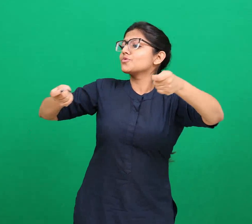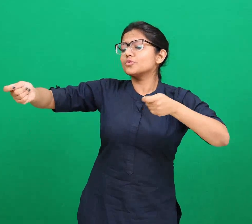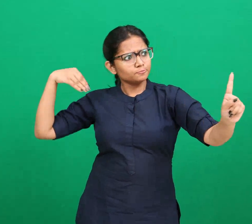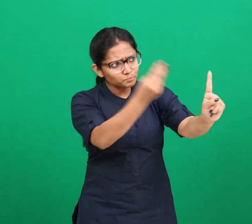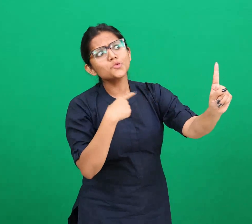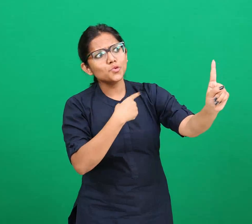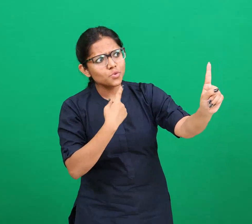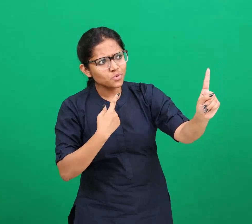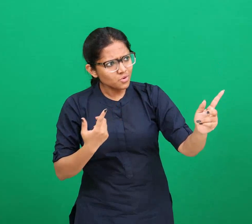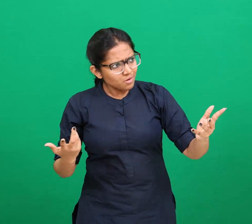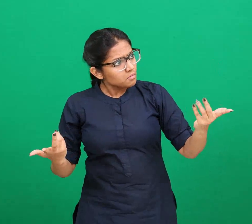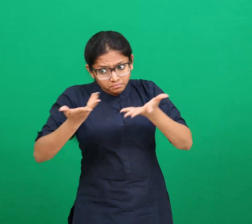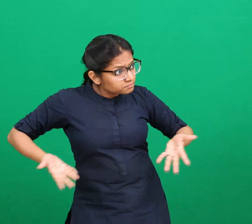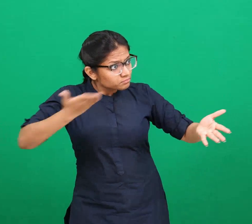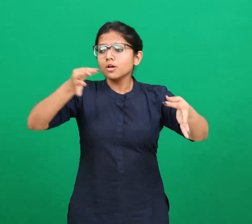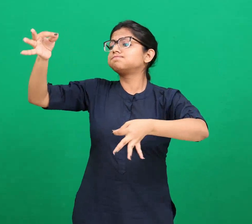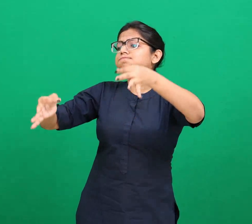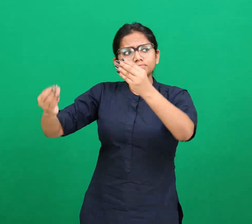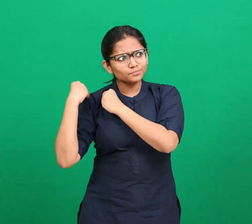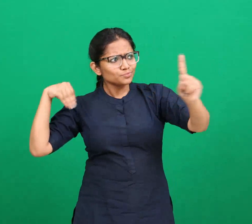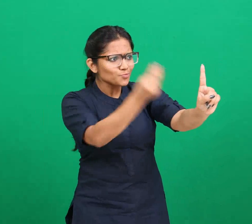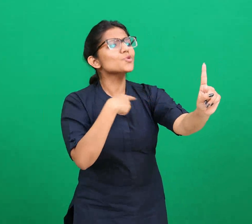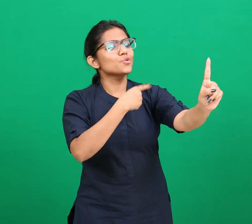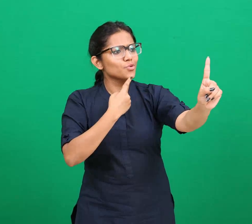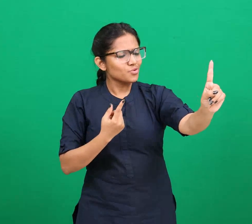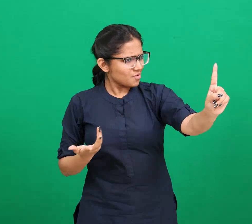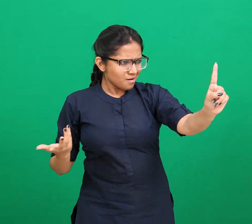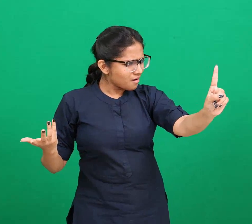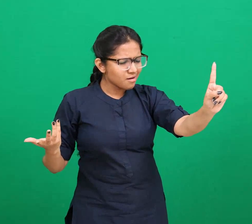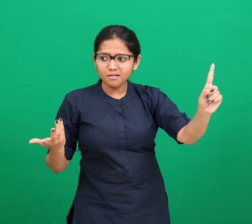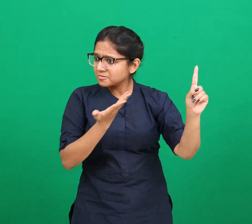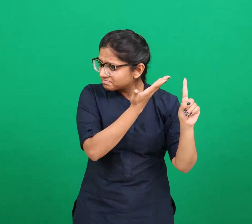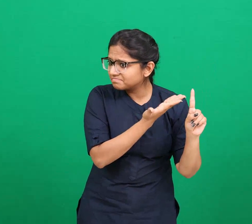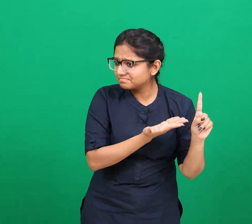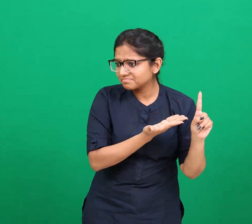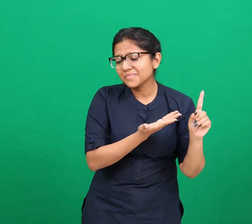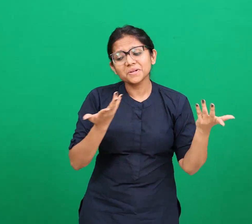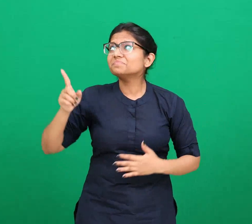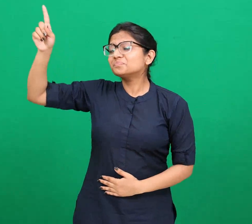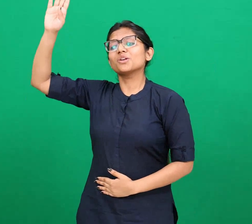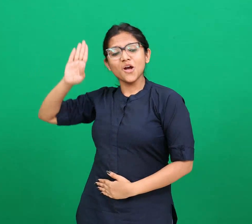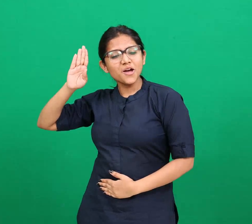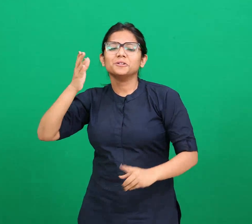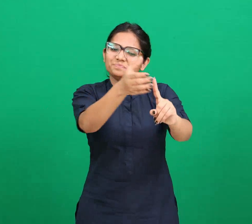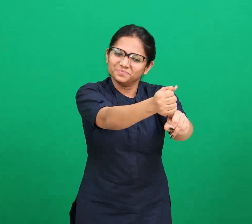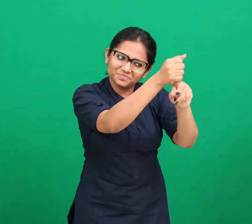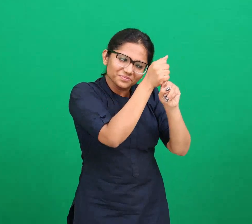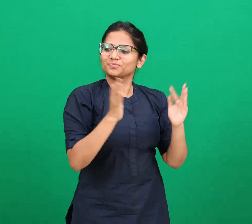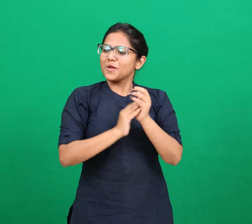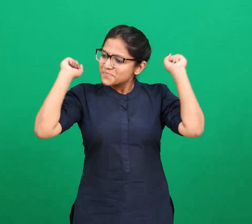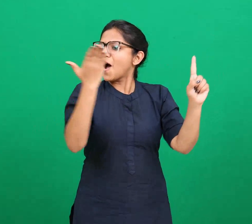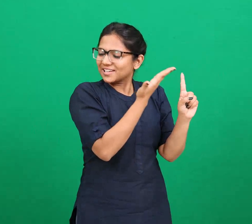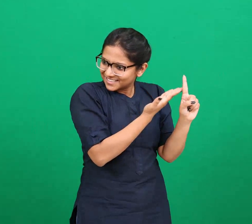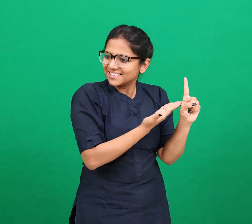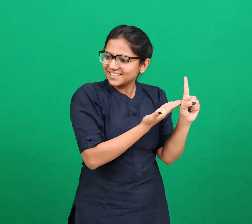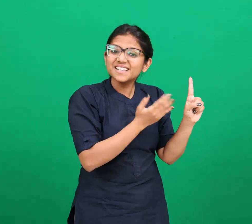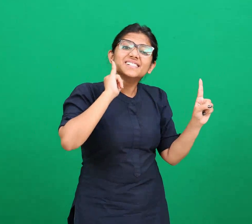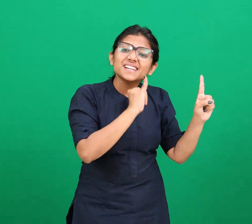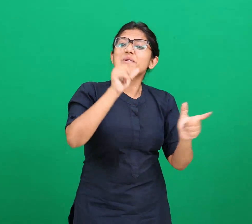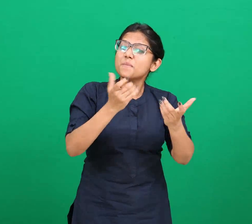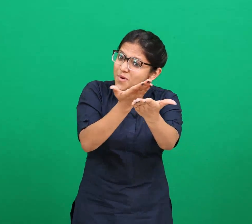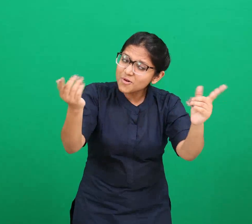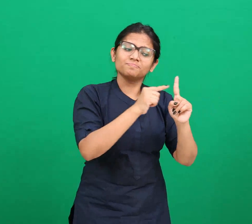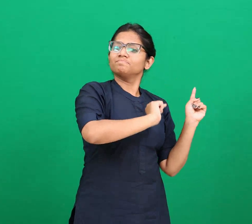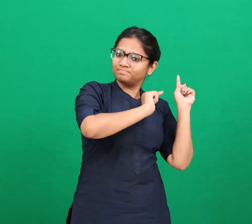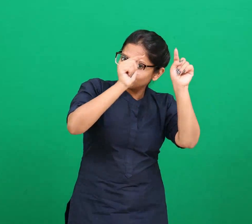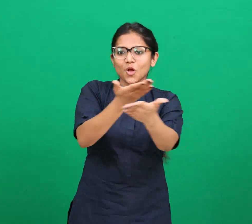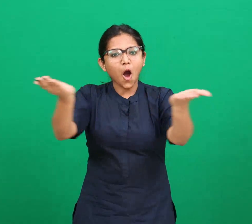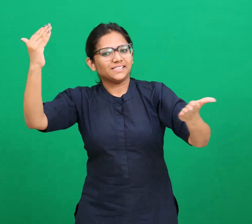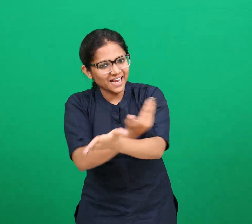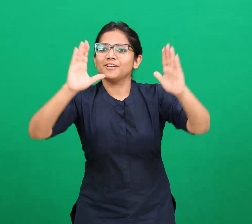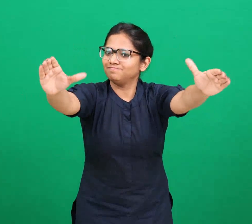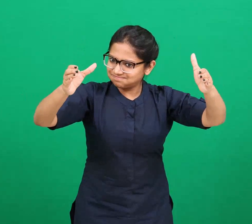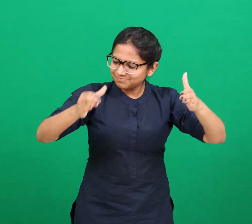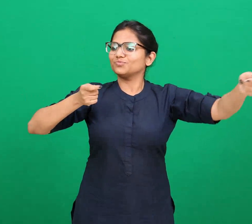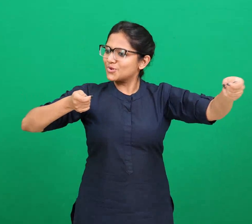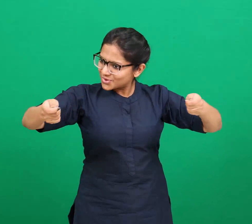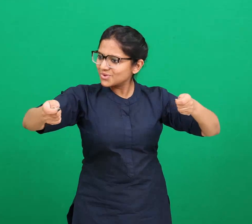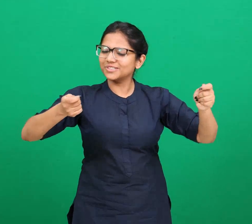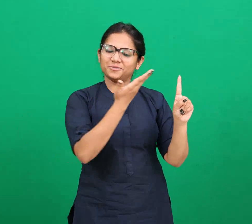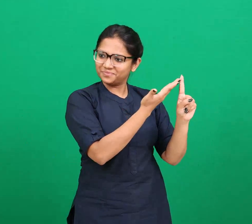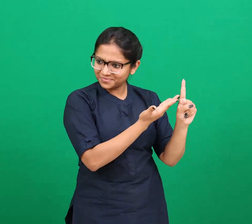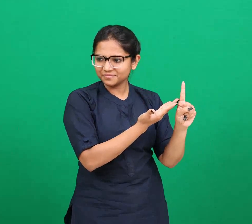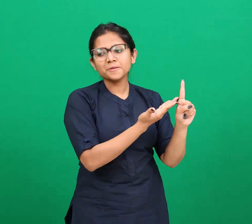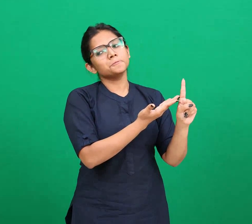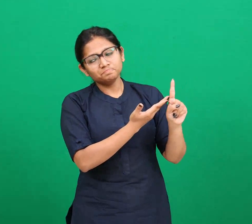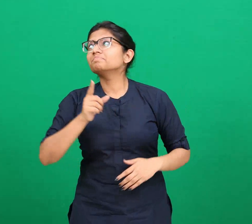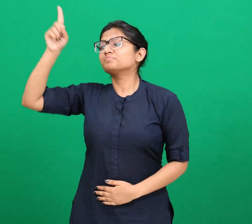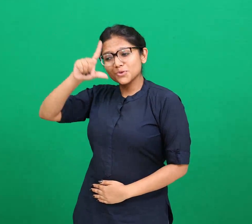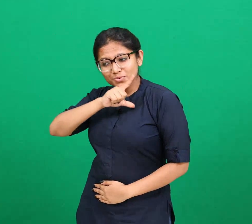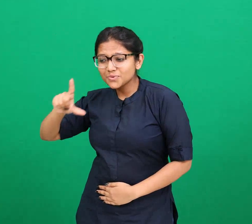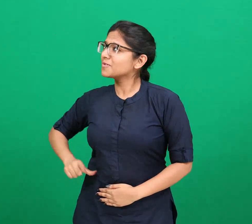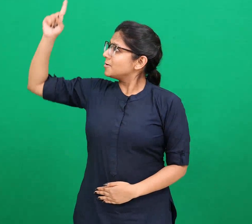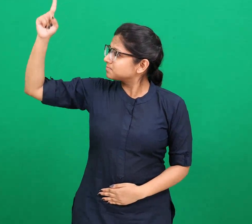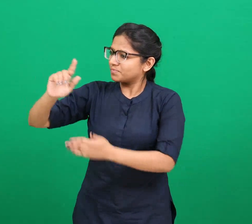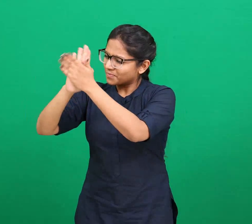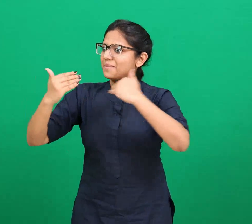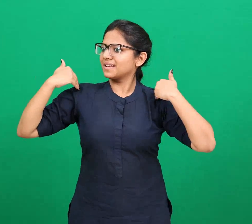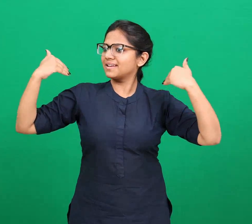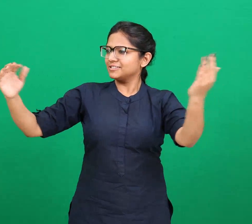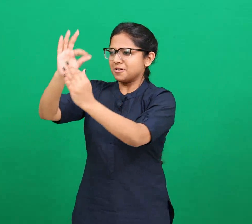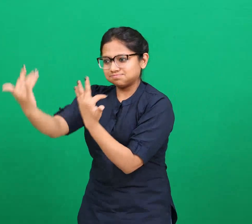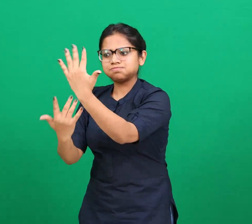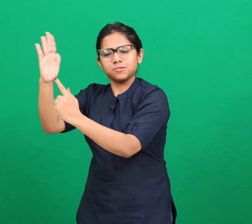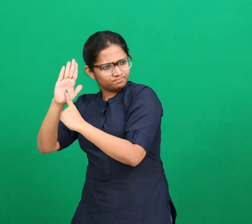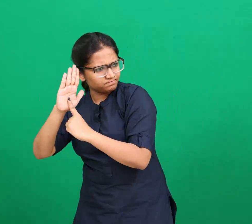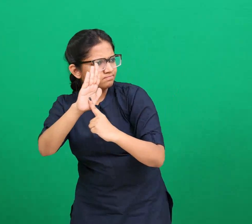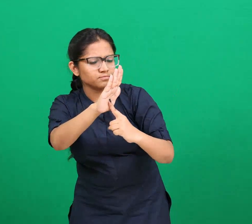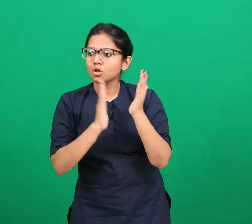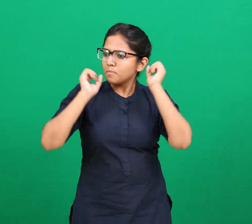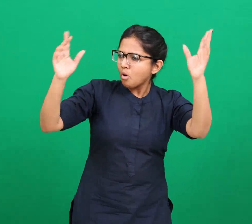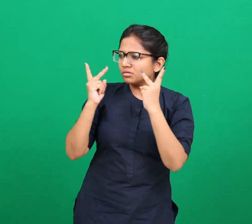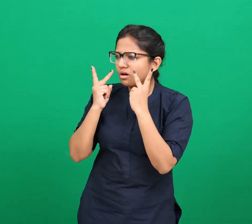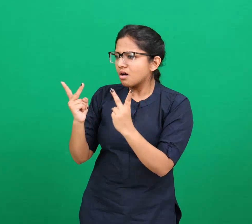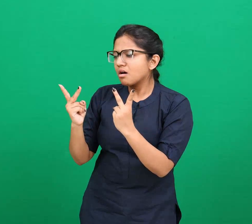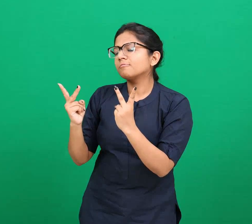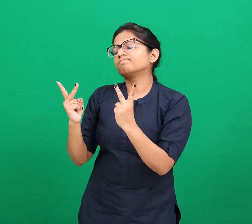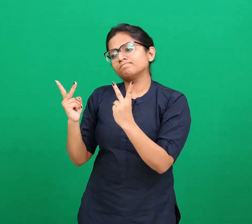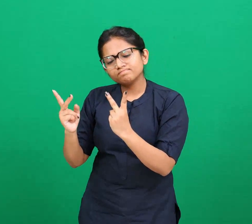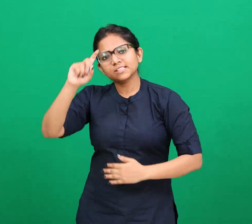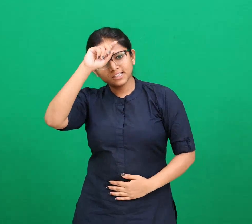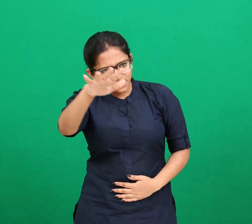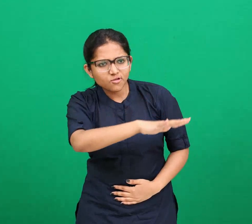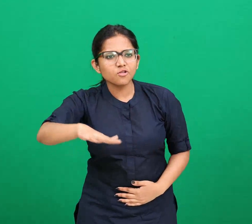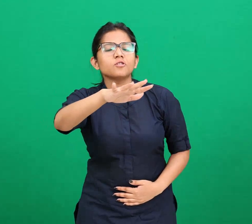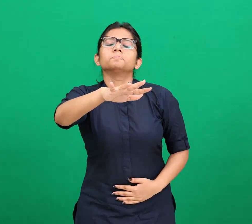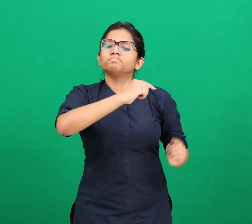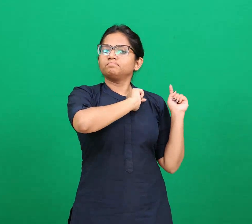is the one whom God sent to be their ruler and redeemer through the angel who appeared to him in the bush.